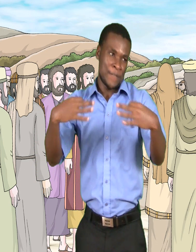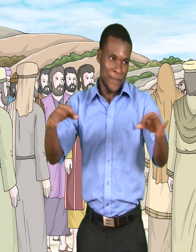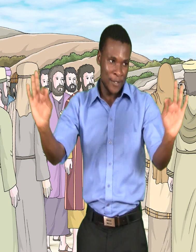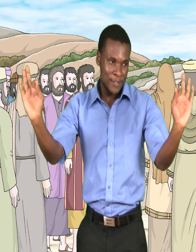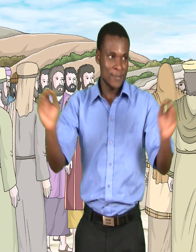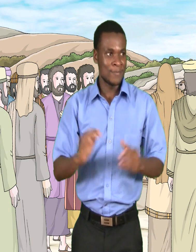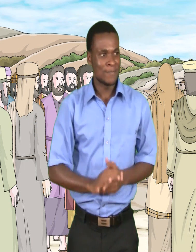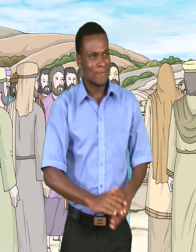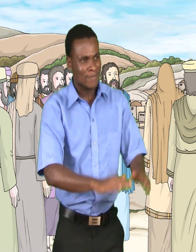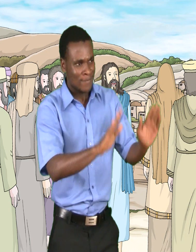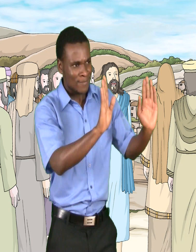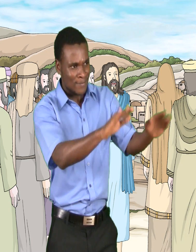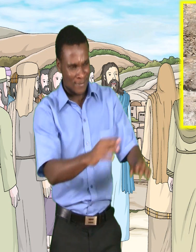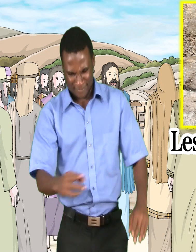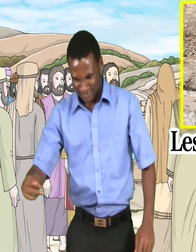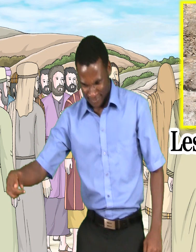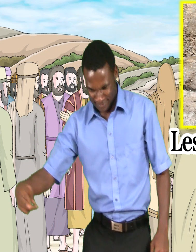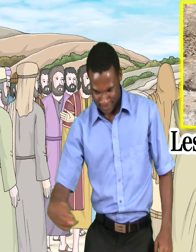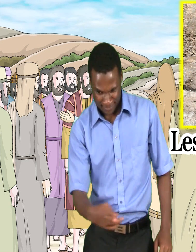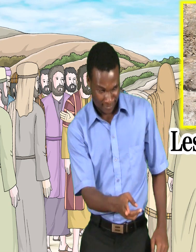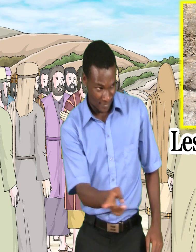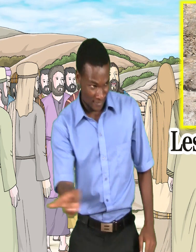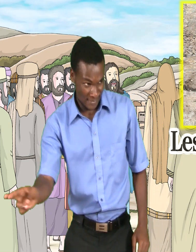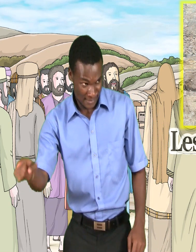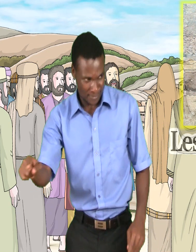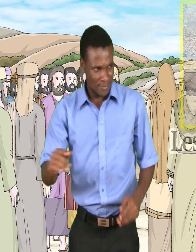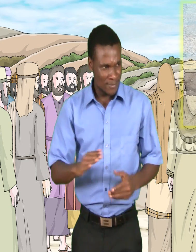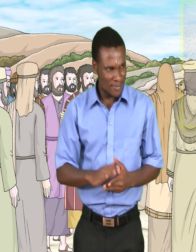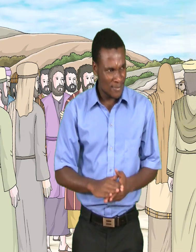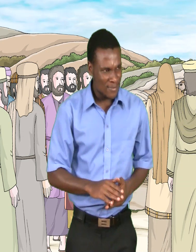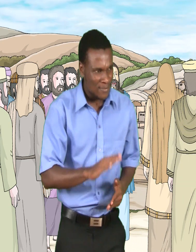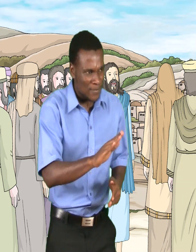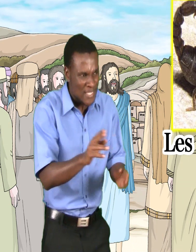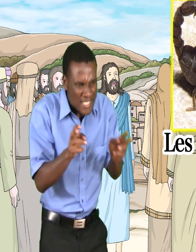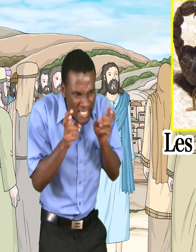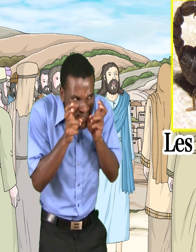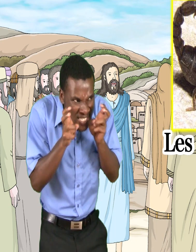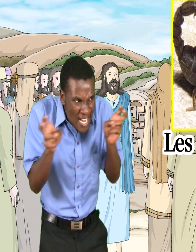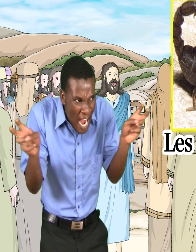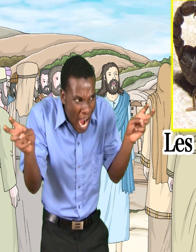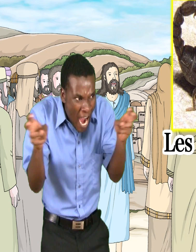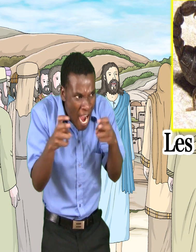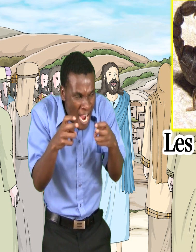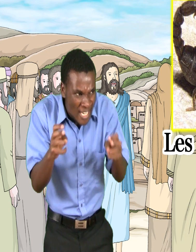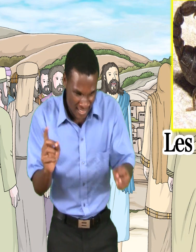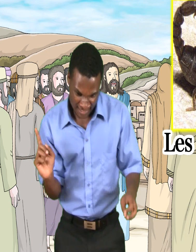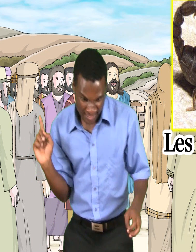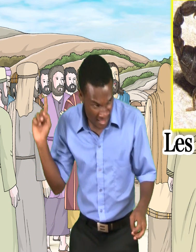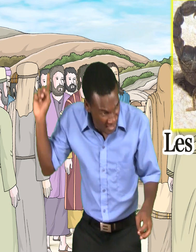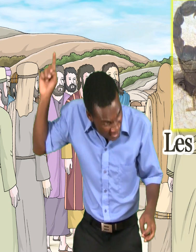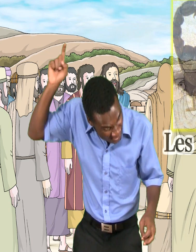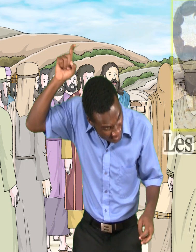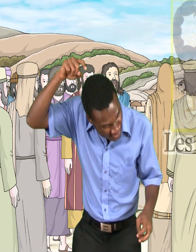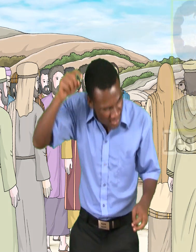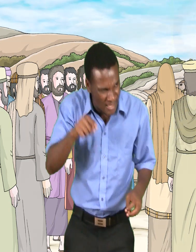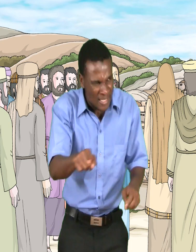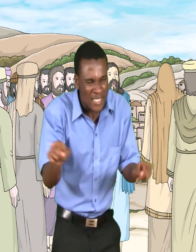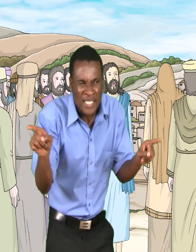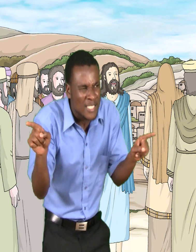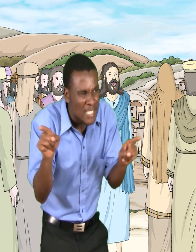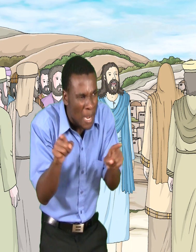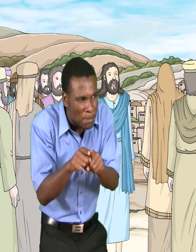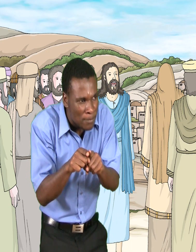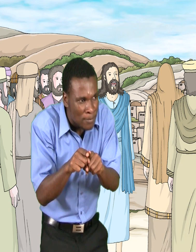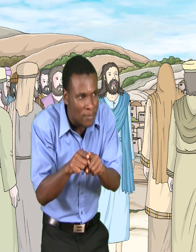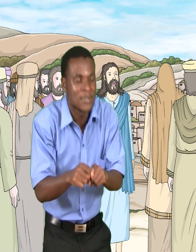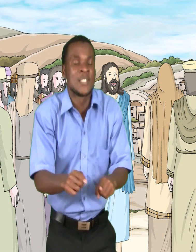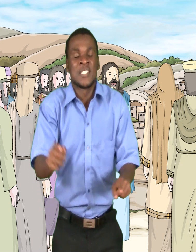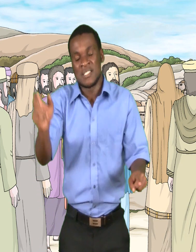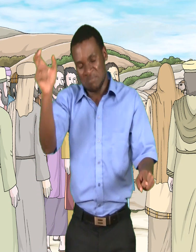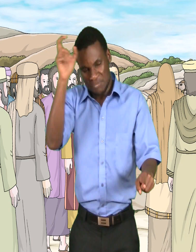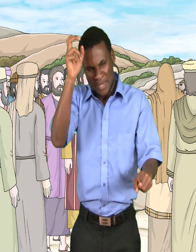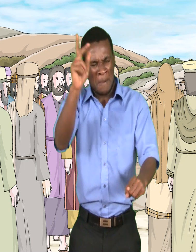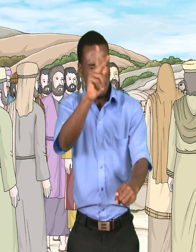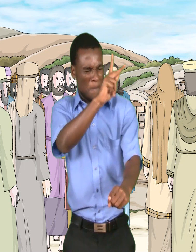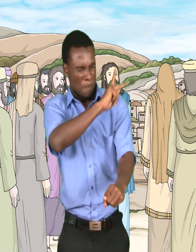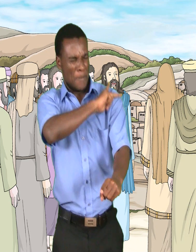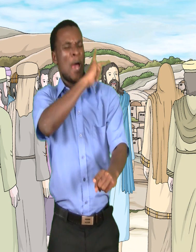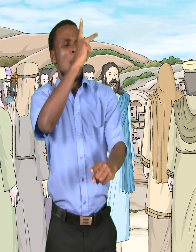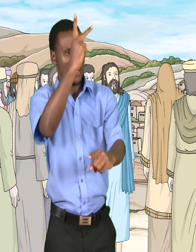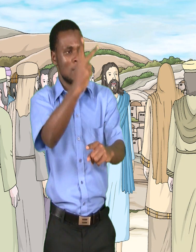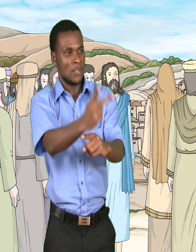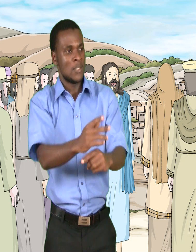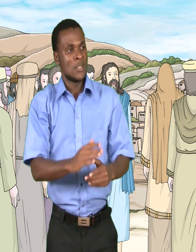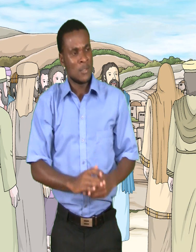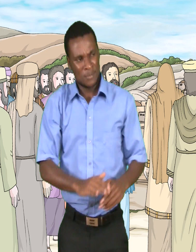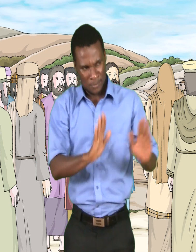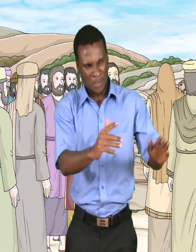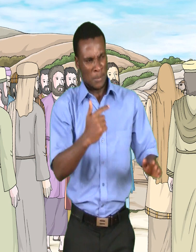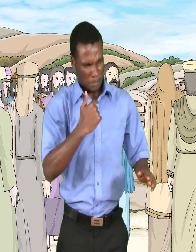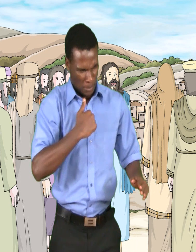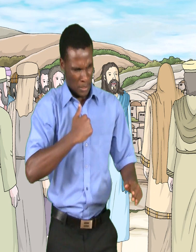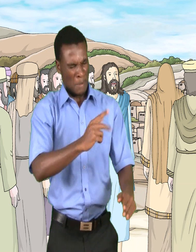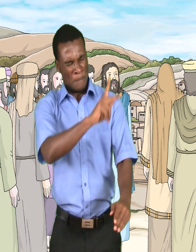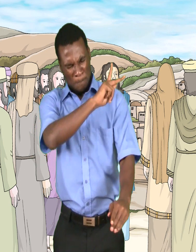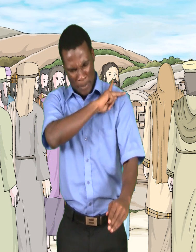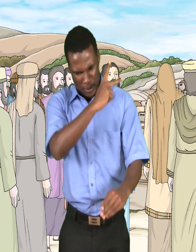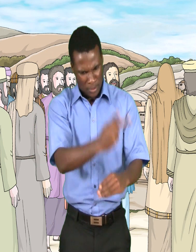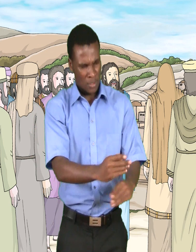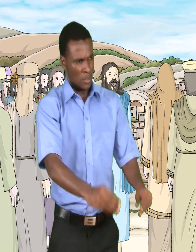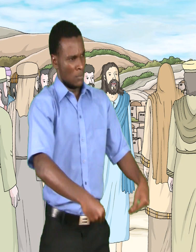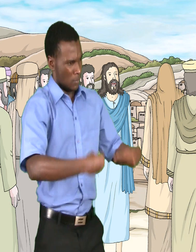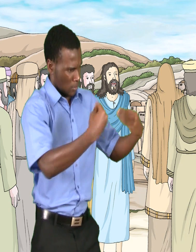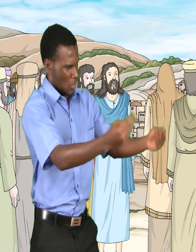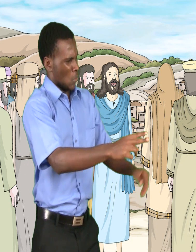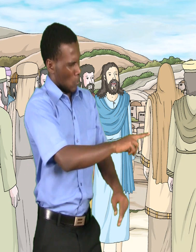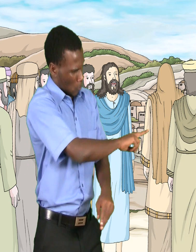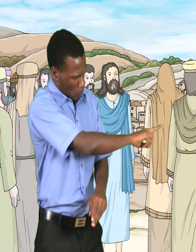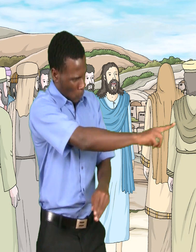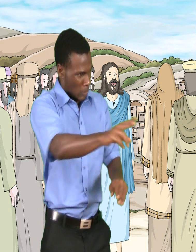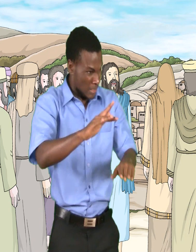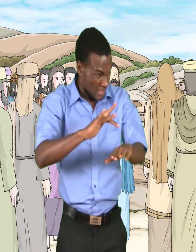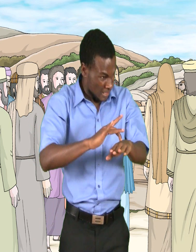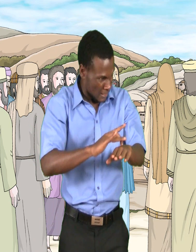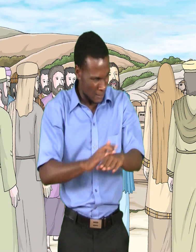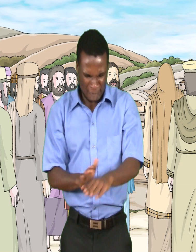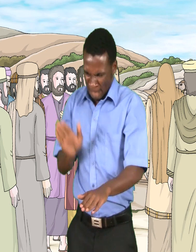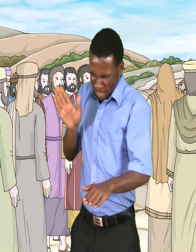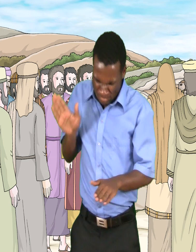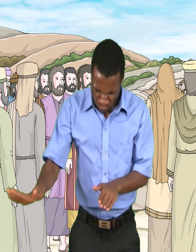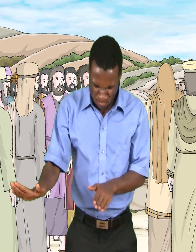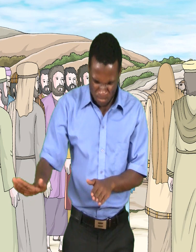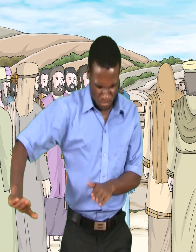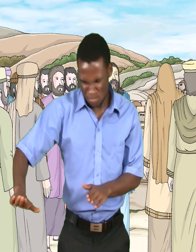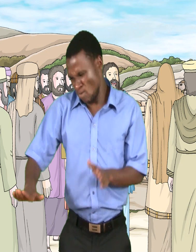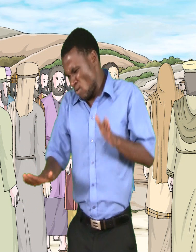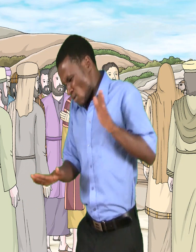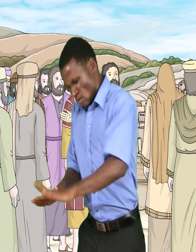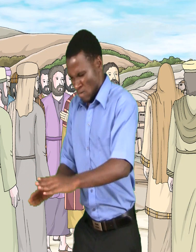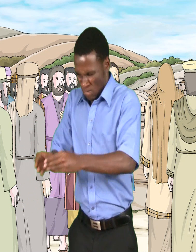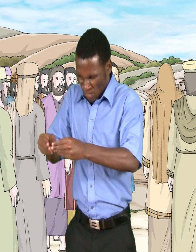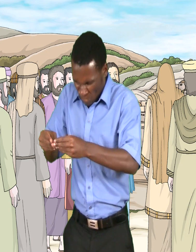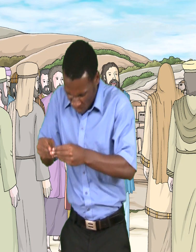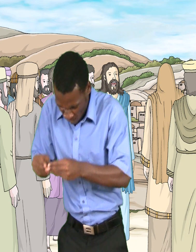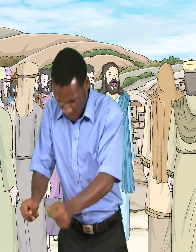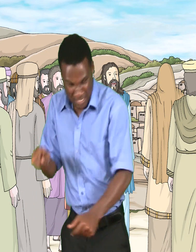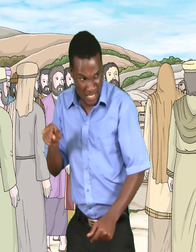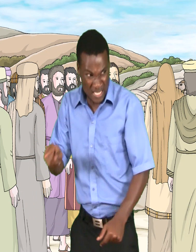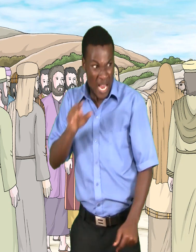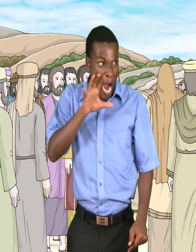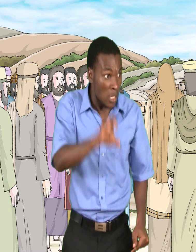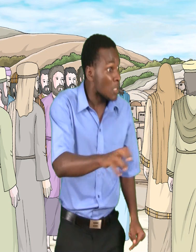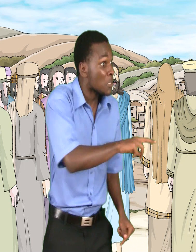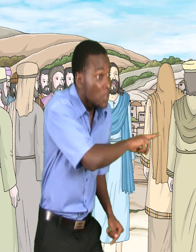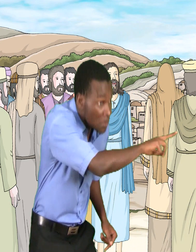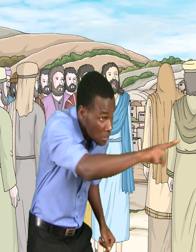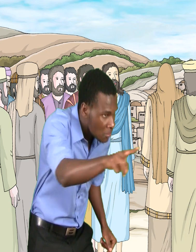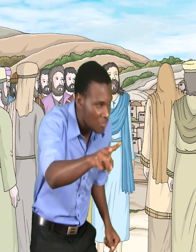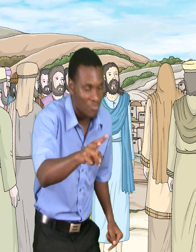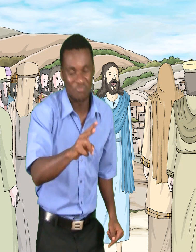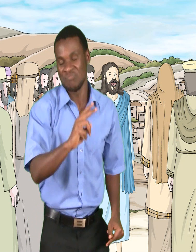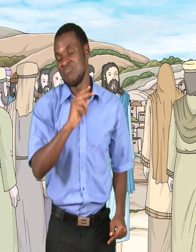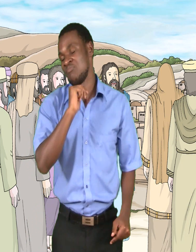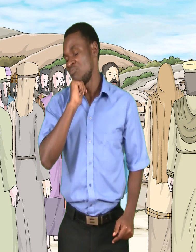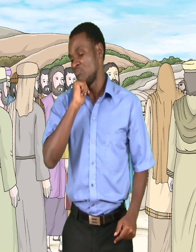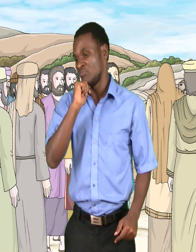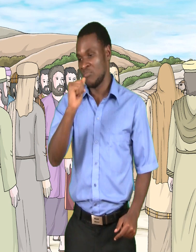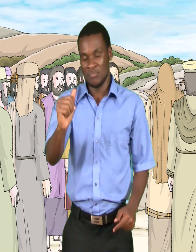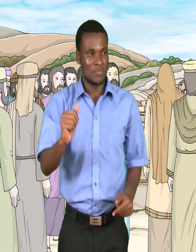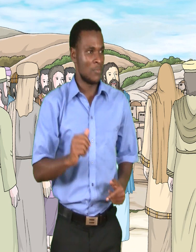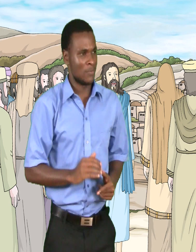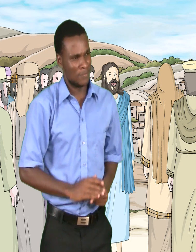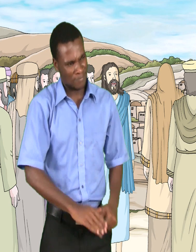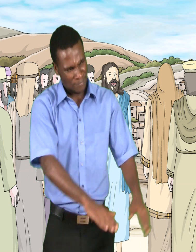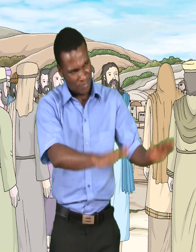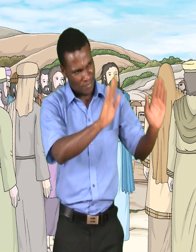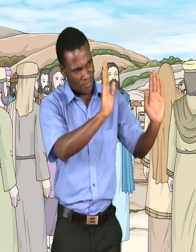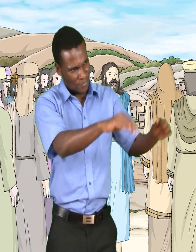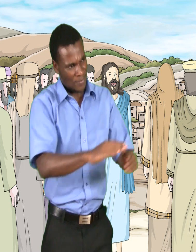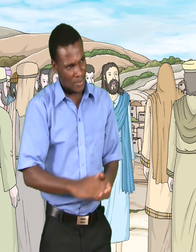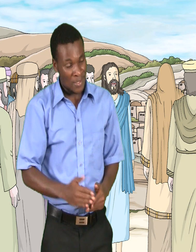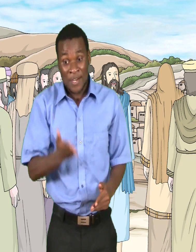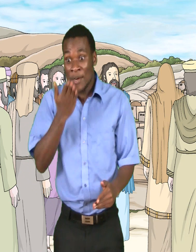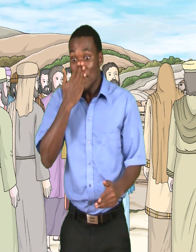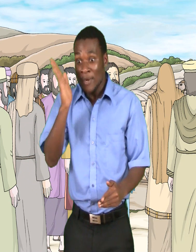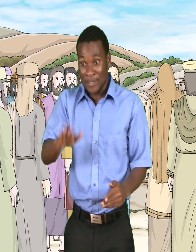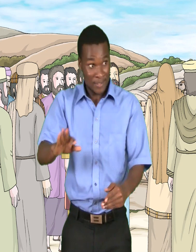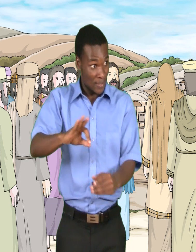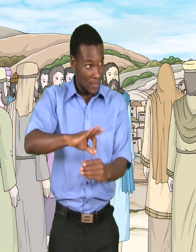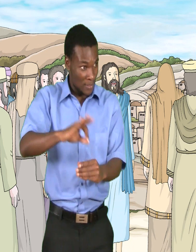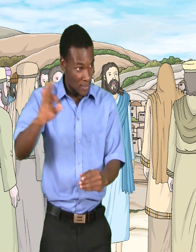Behold, I have given you authority to tread on snakes and scorpions, and over all the power of the enemy.